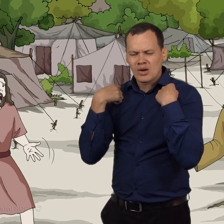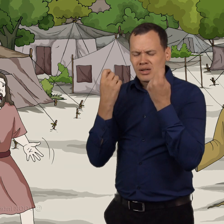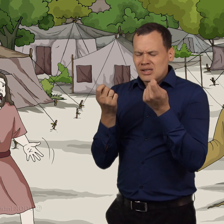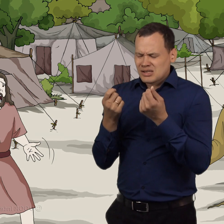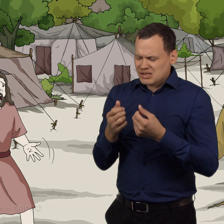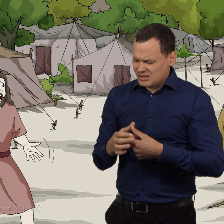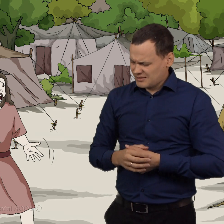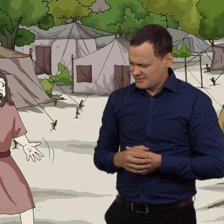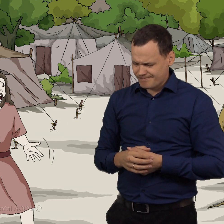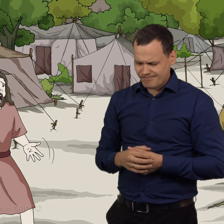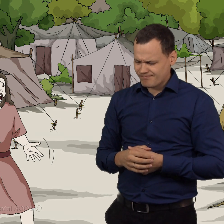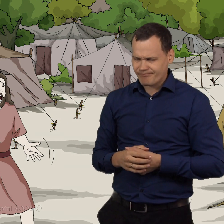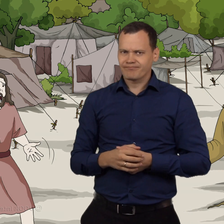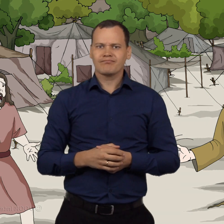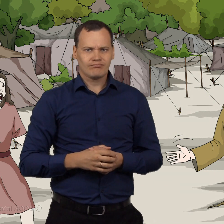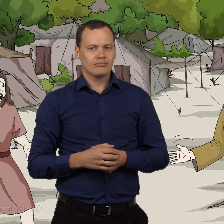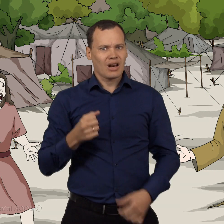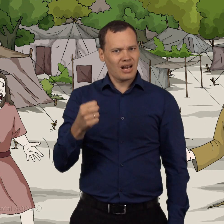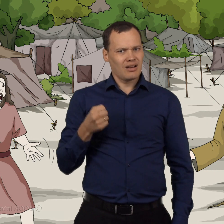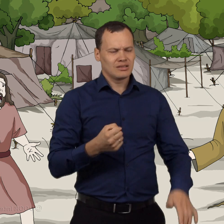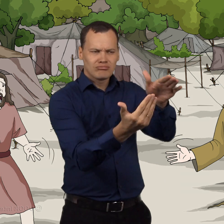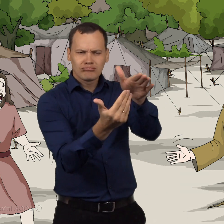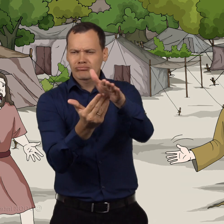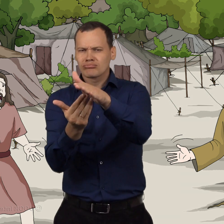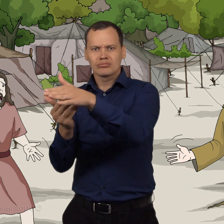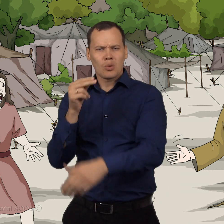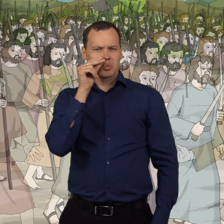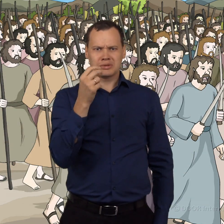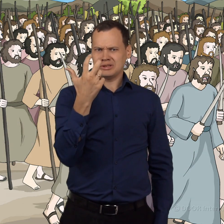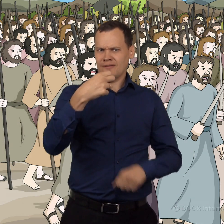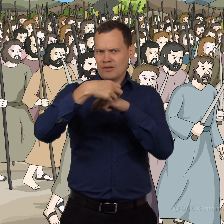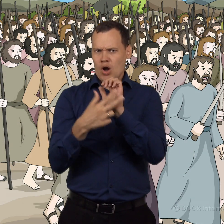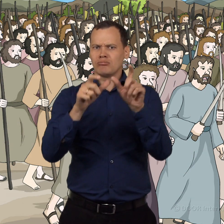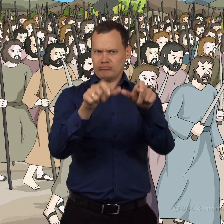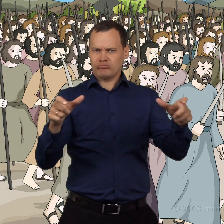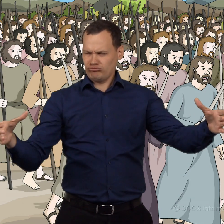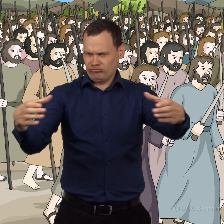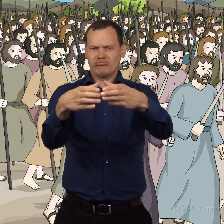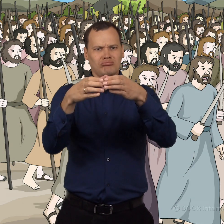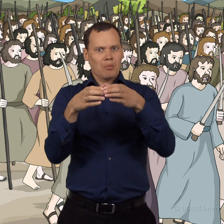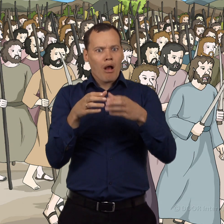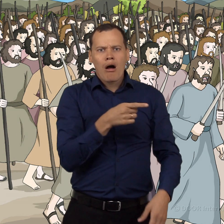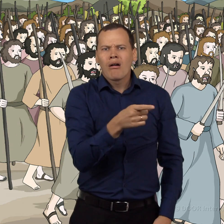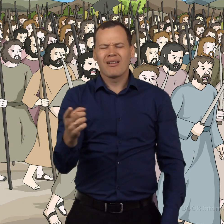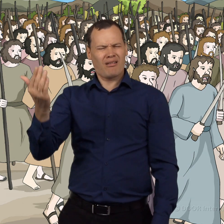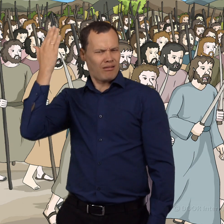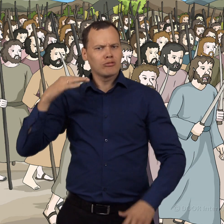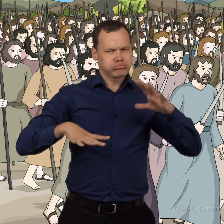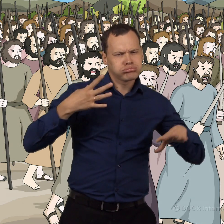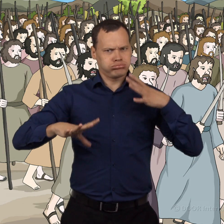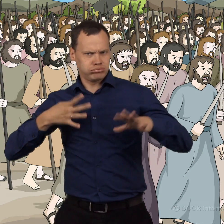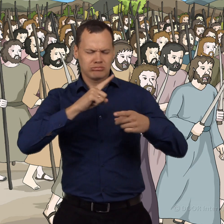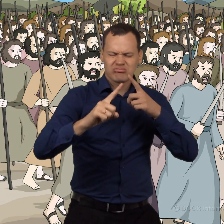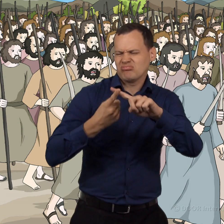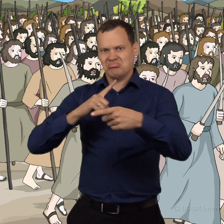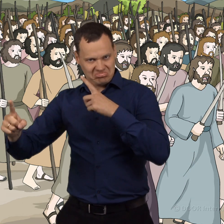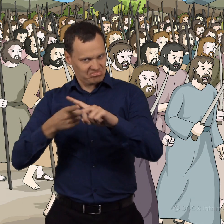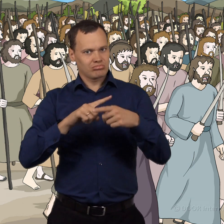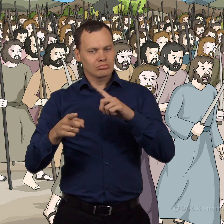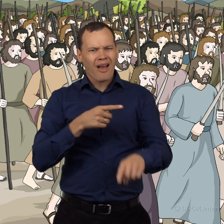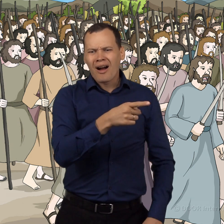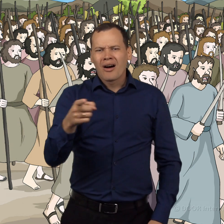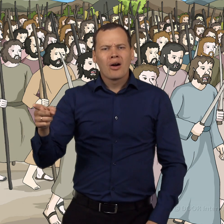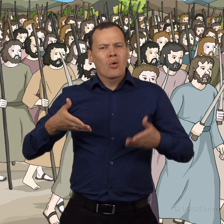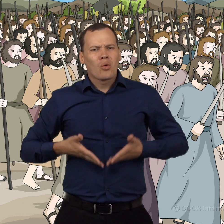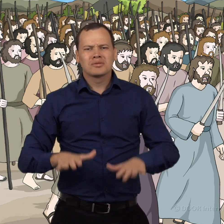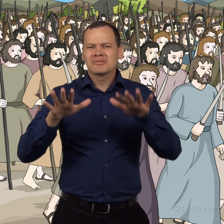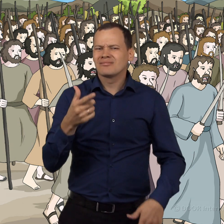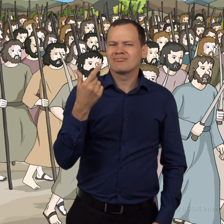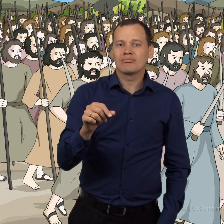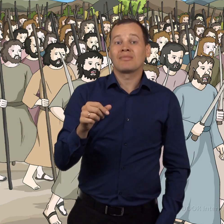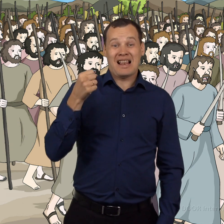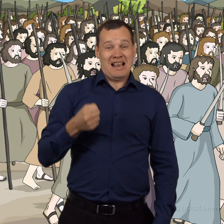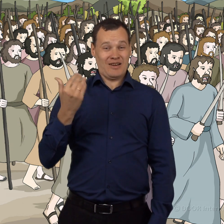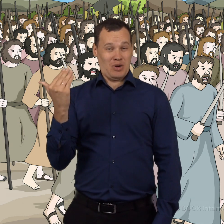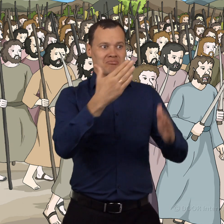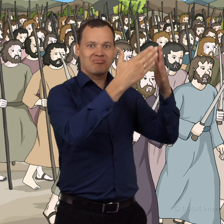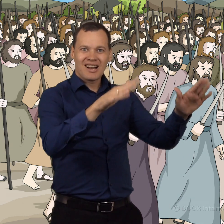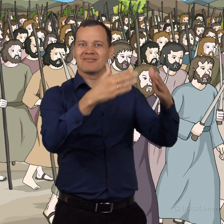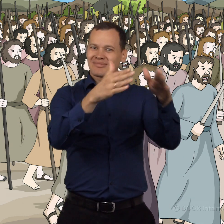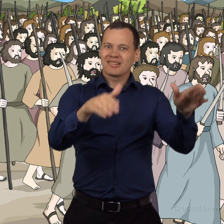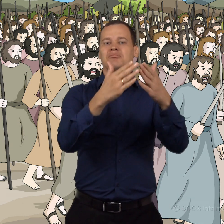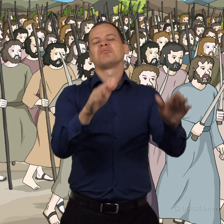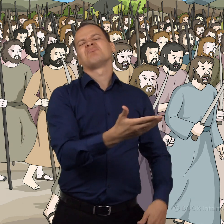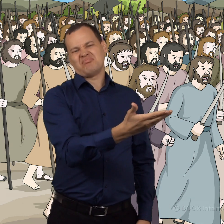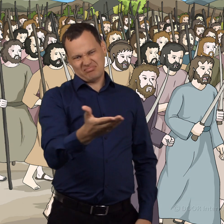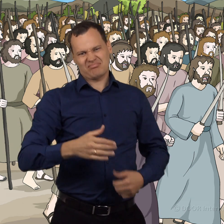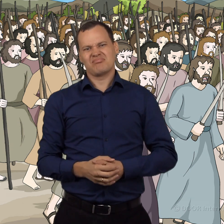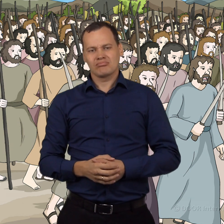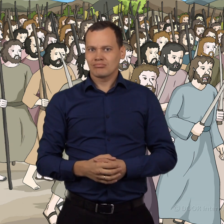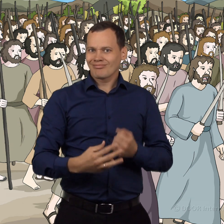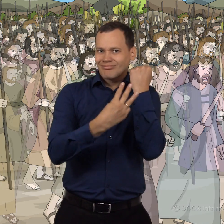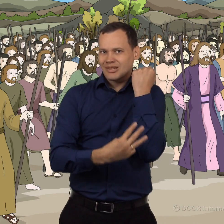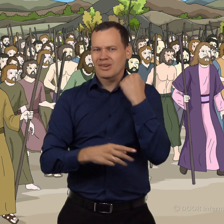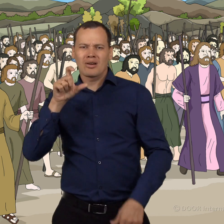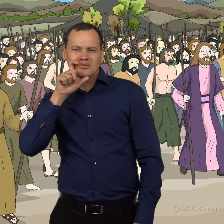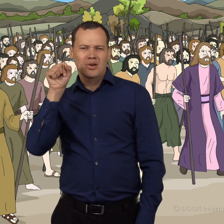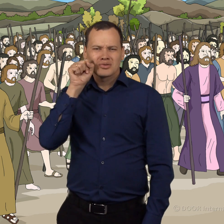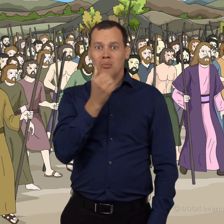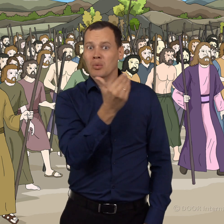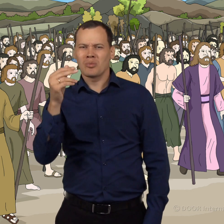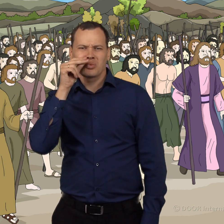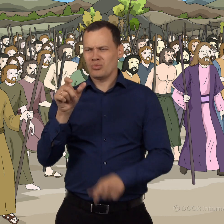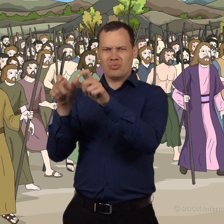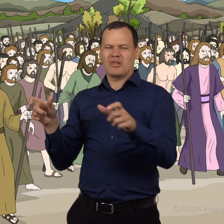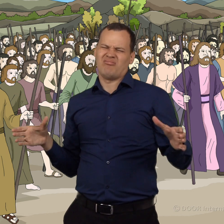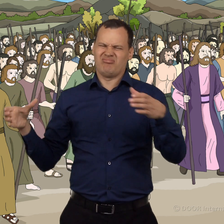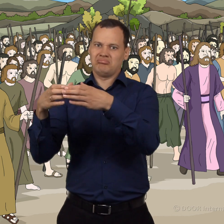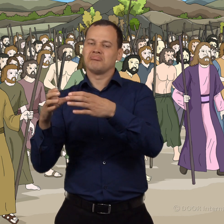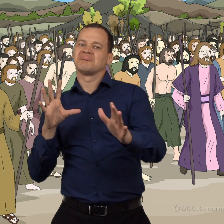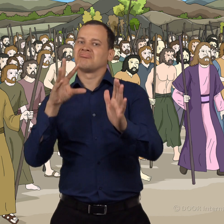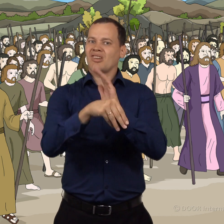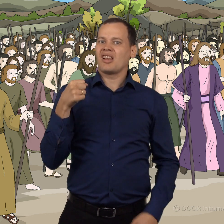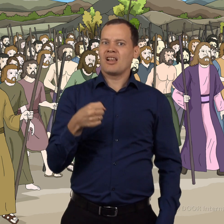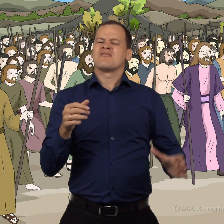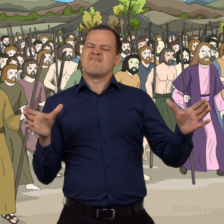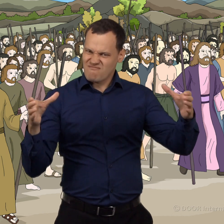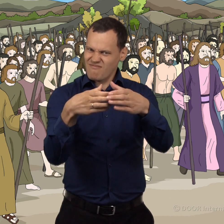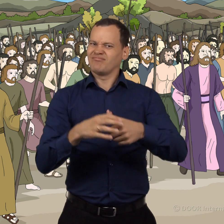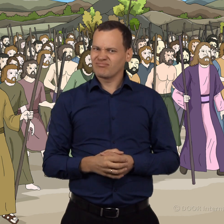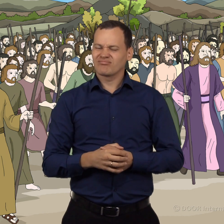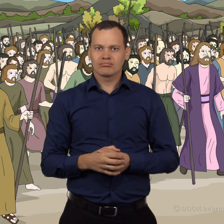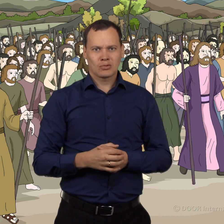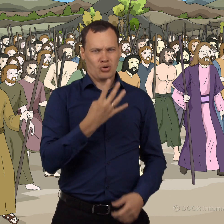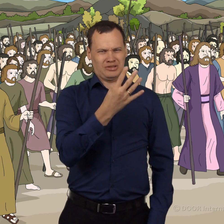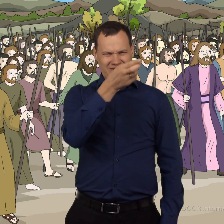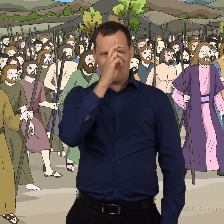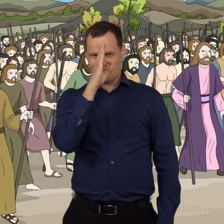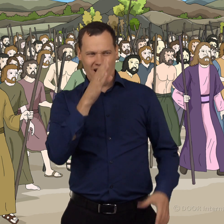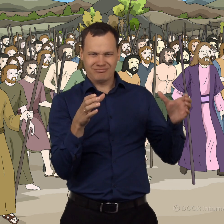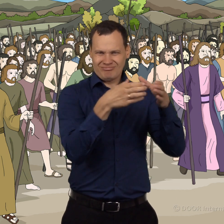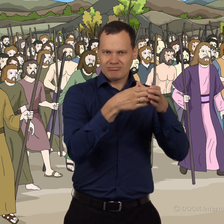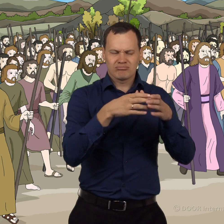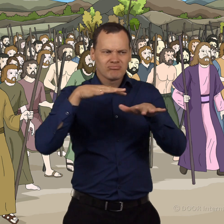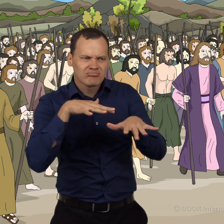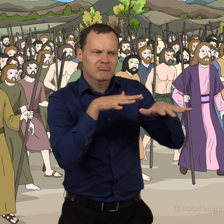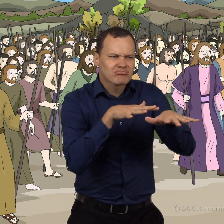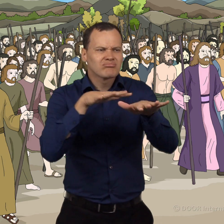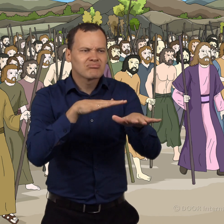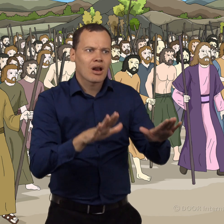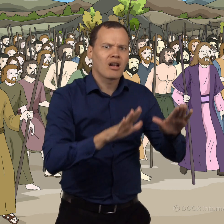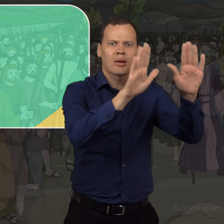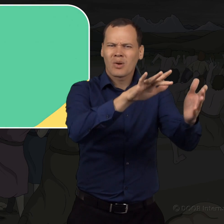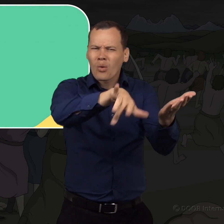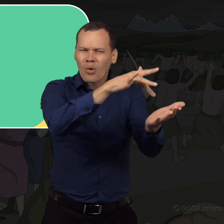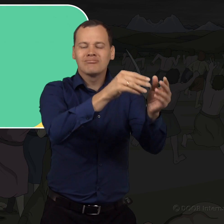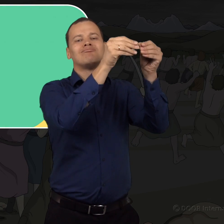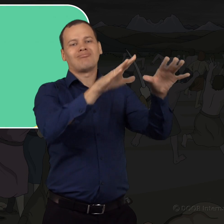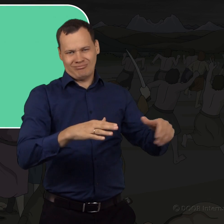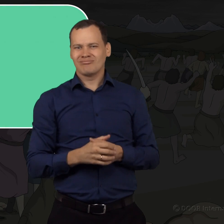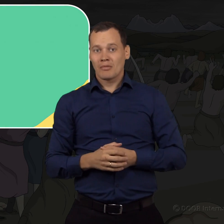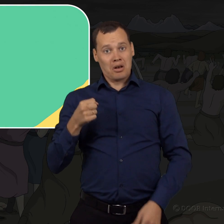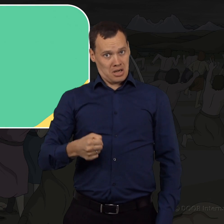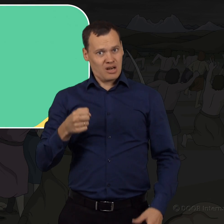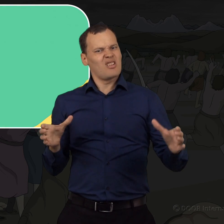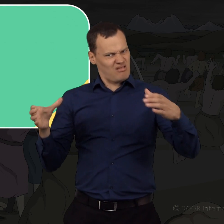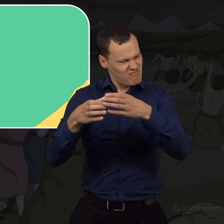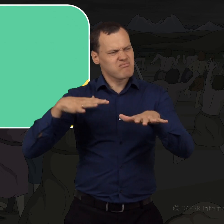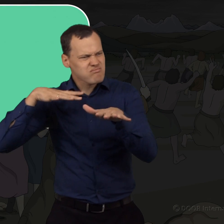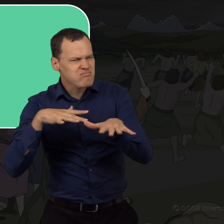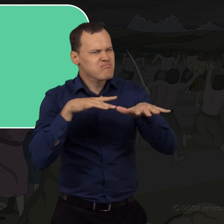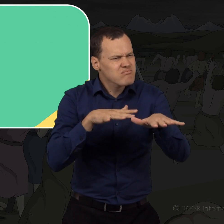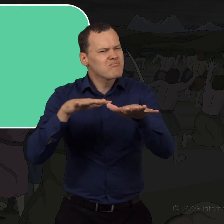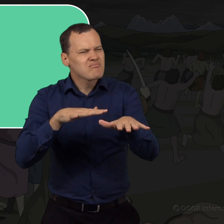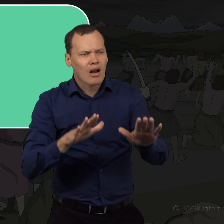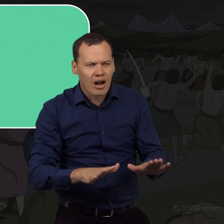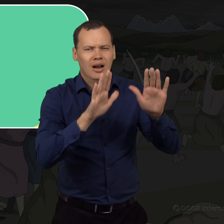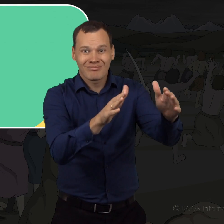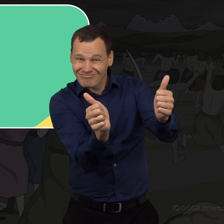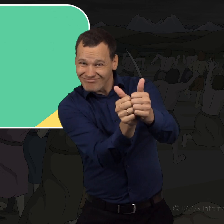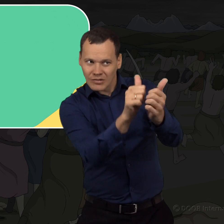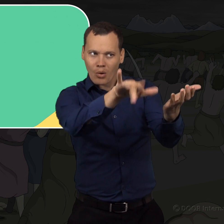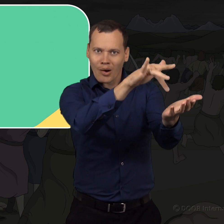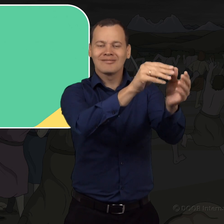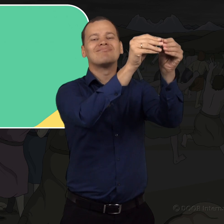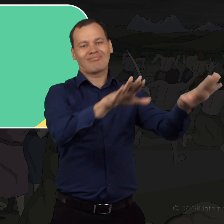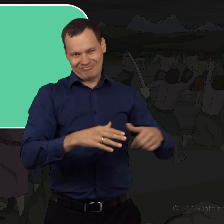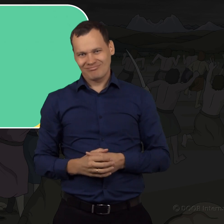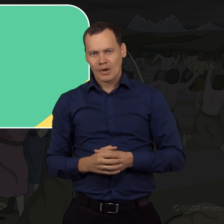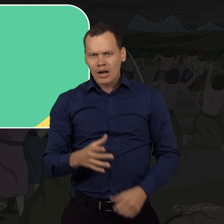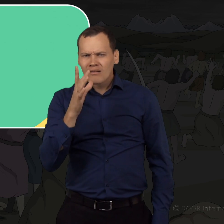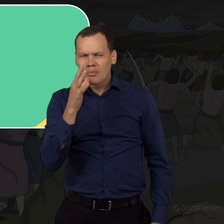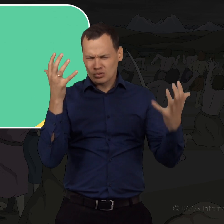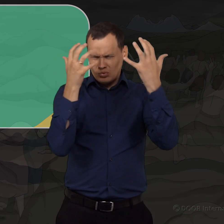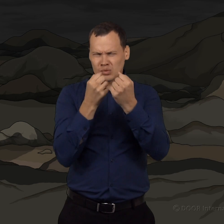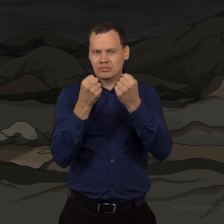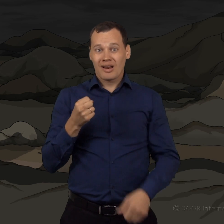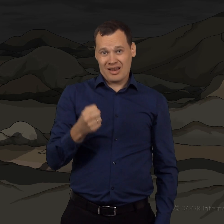And when Abram heard that his relative had been captured, he mobilized the 318 trained men born in his household, and they set out in pursuit as far as Dan.